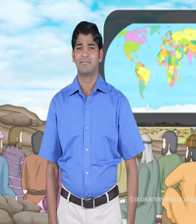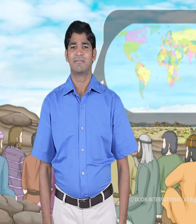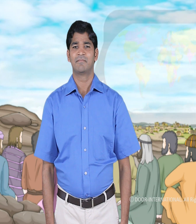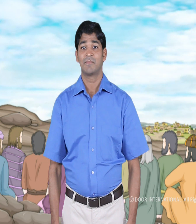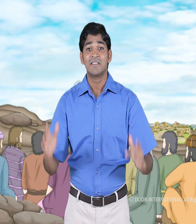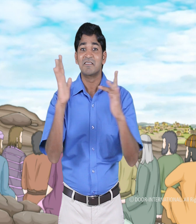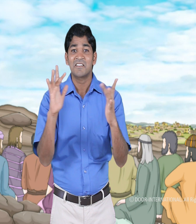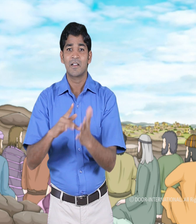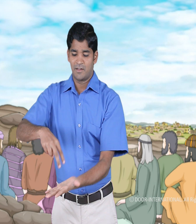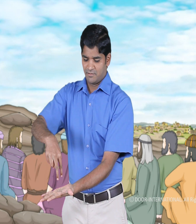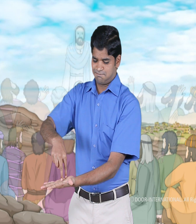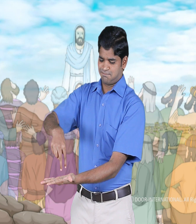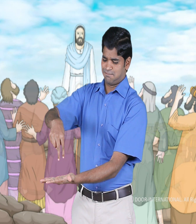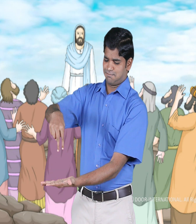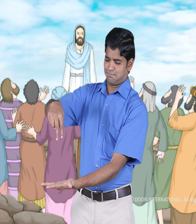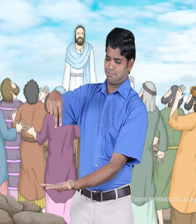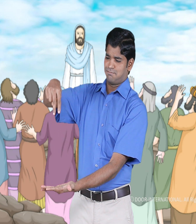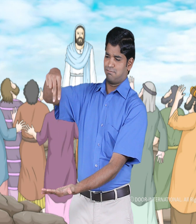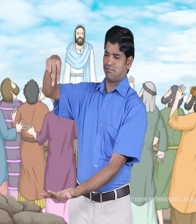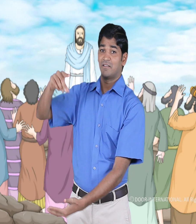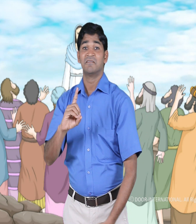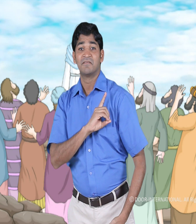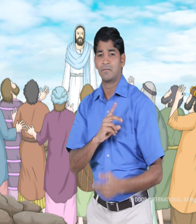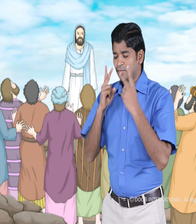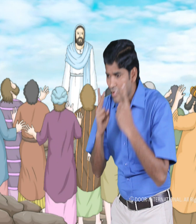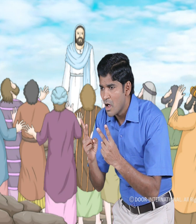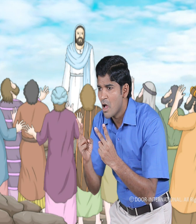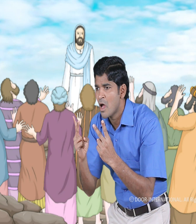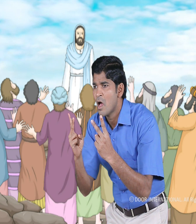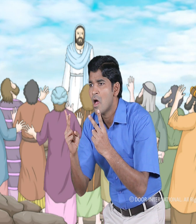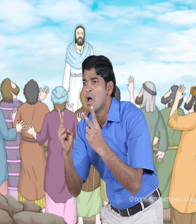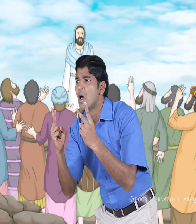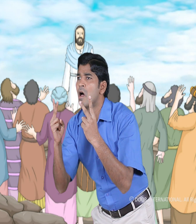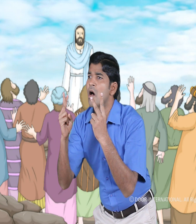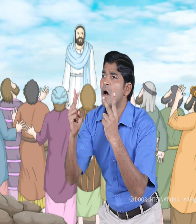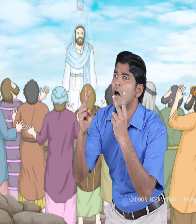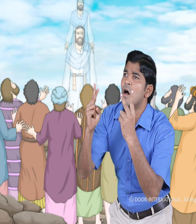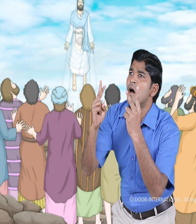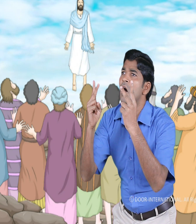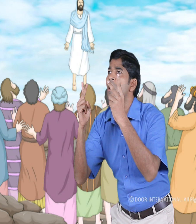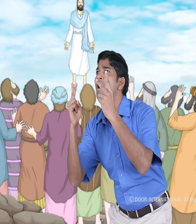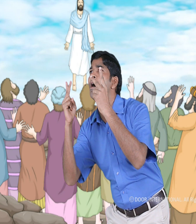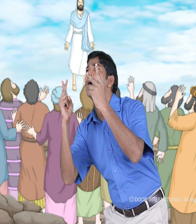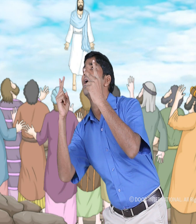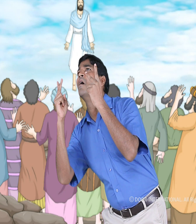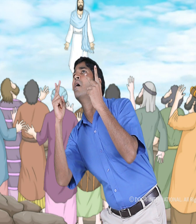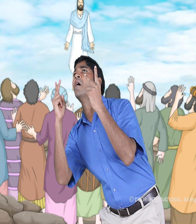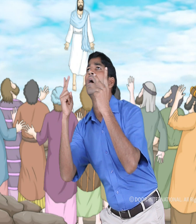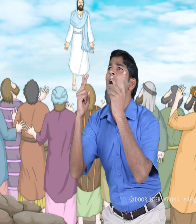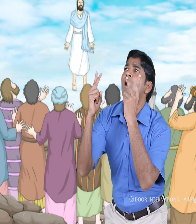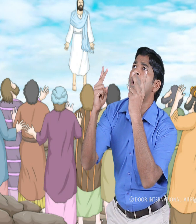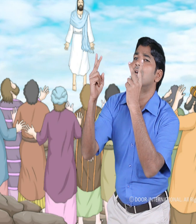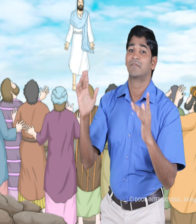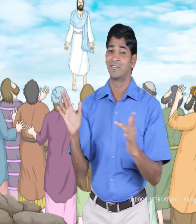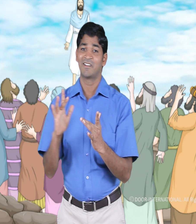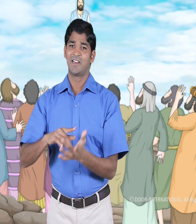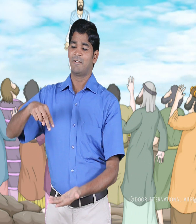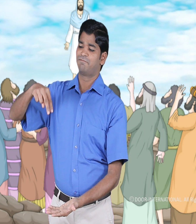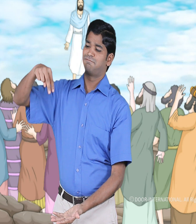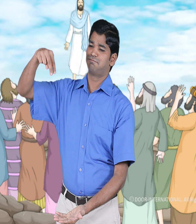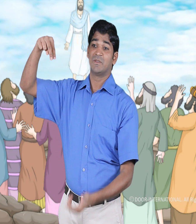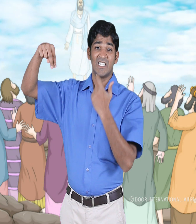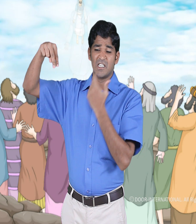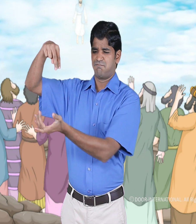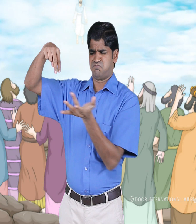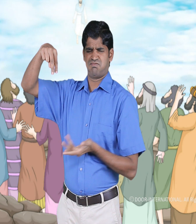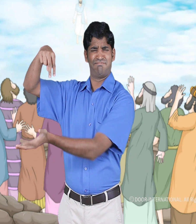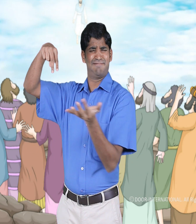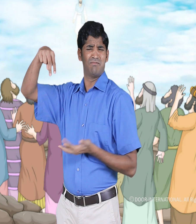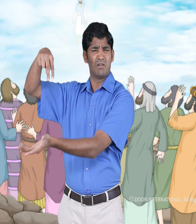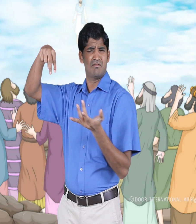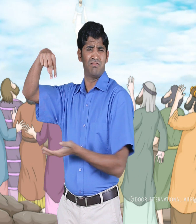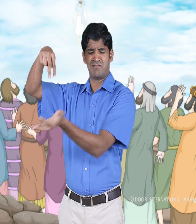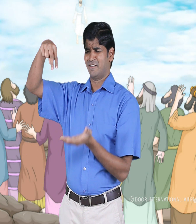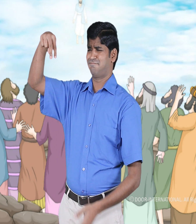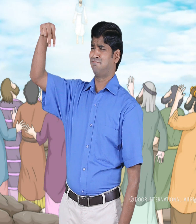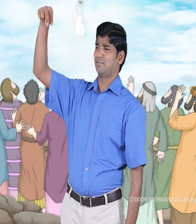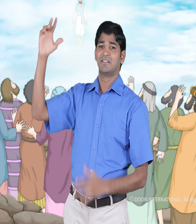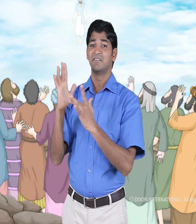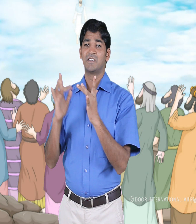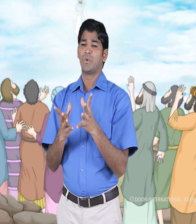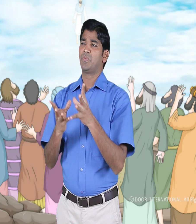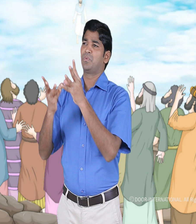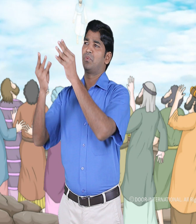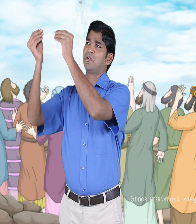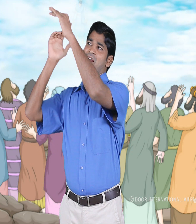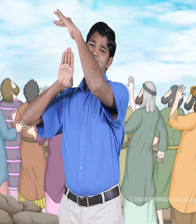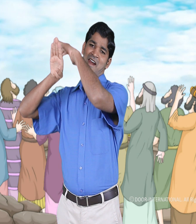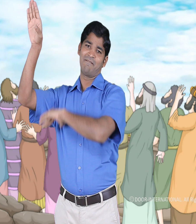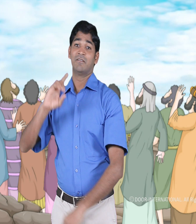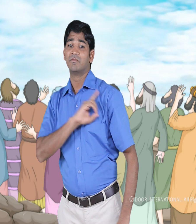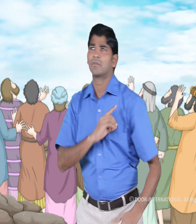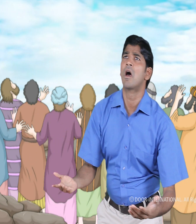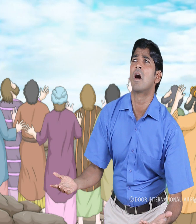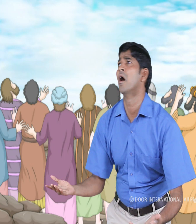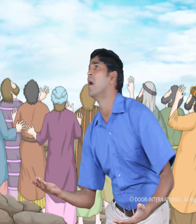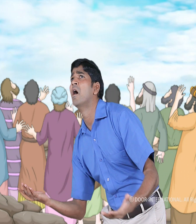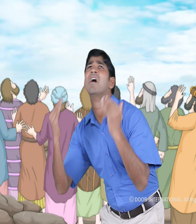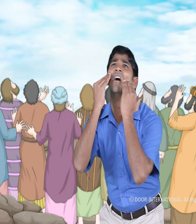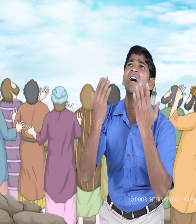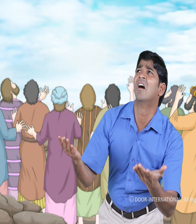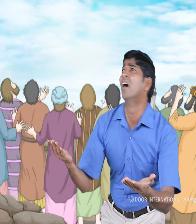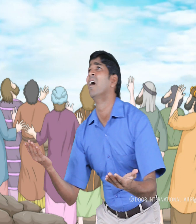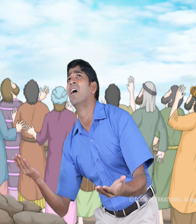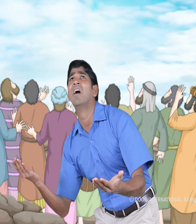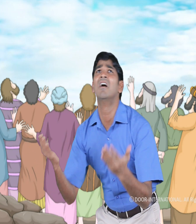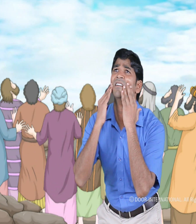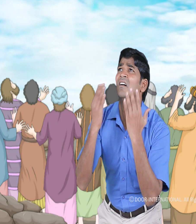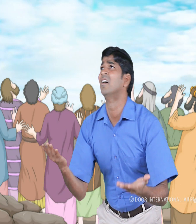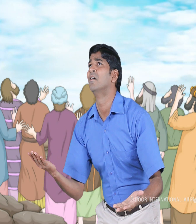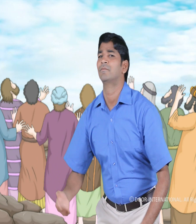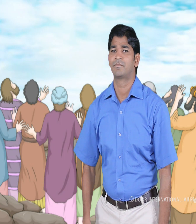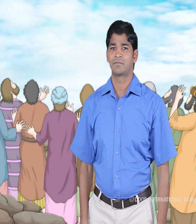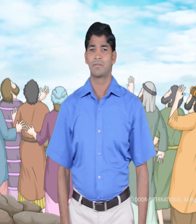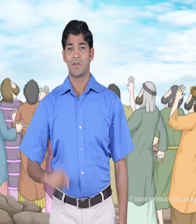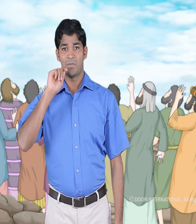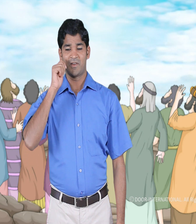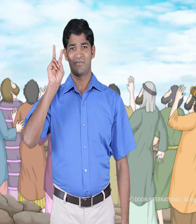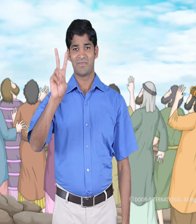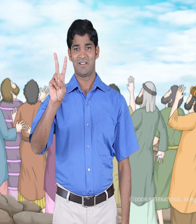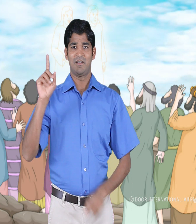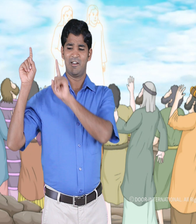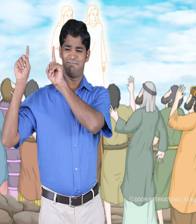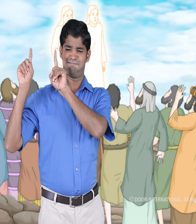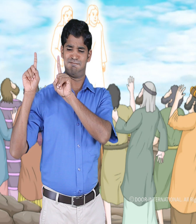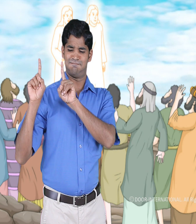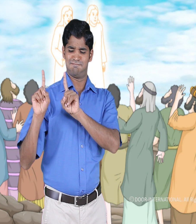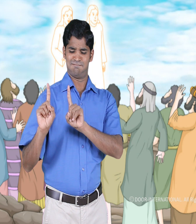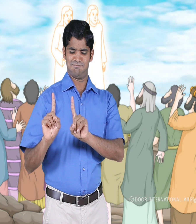After He had said this, they watched as He was taken up, and a cloud hid Him from their sight.